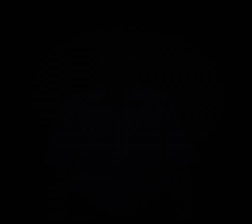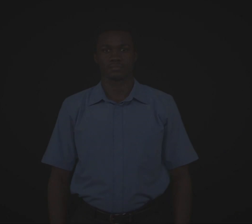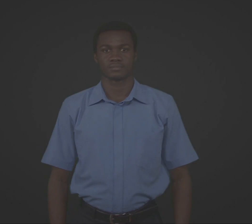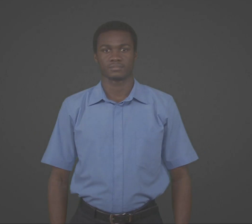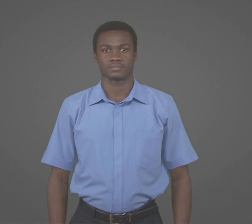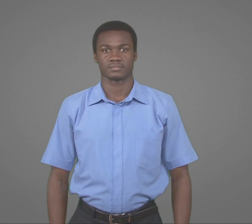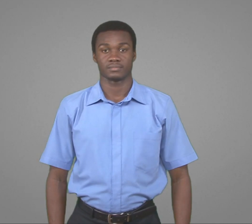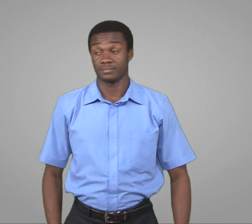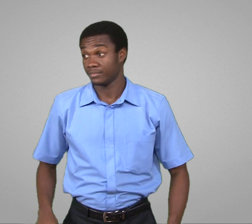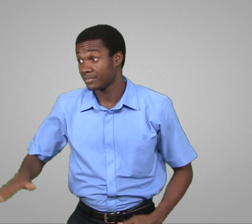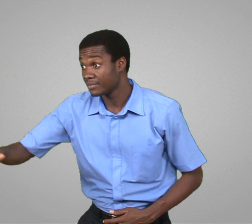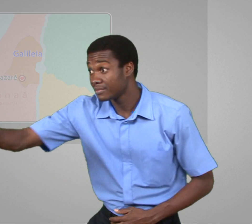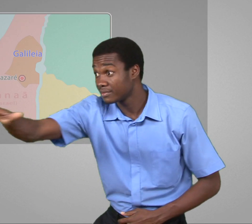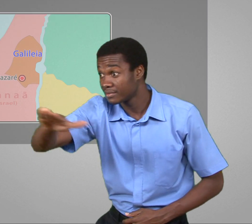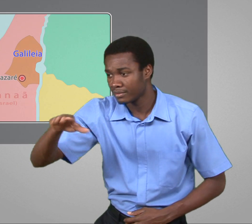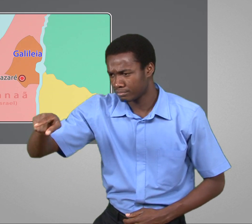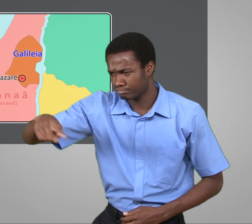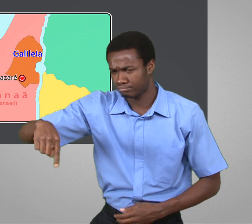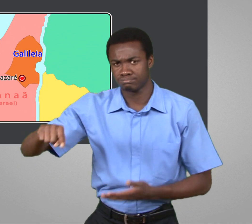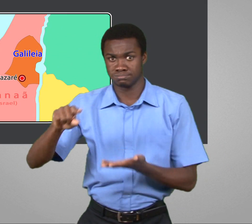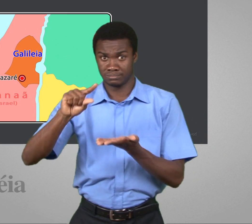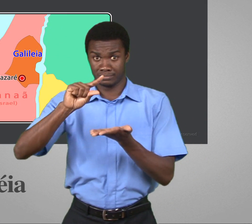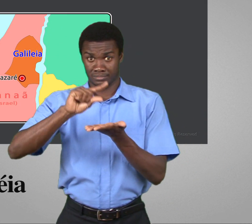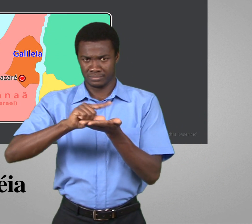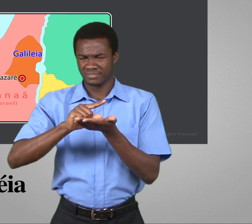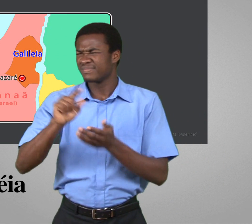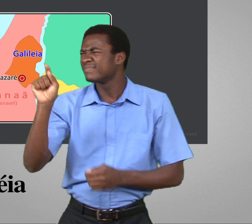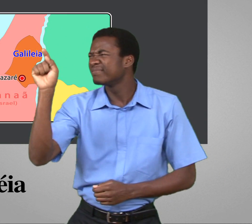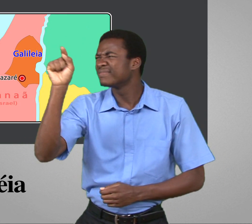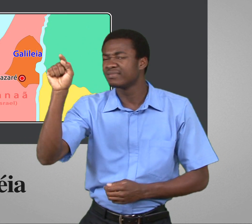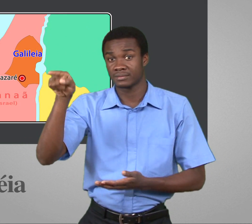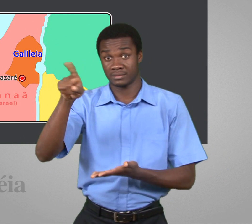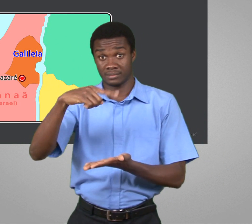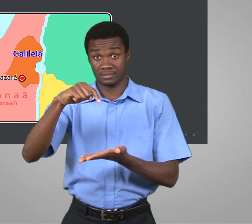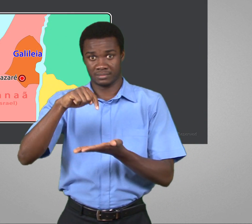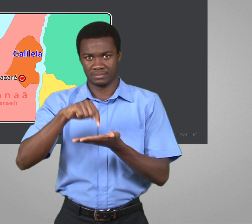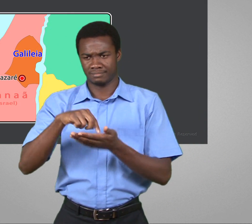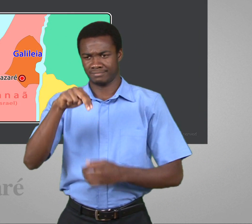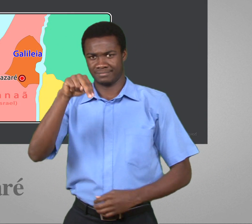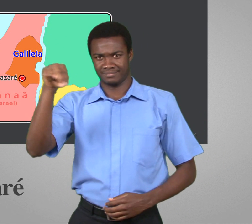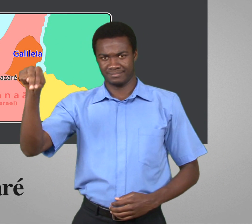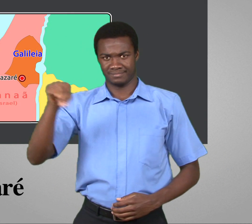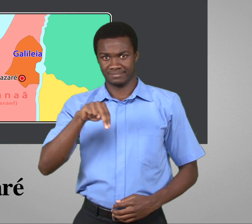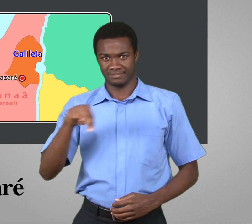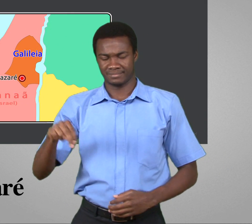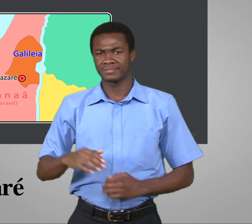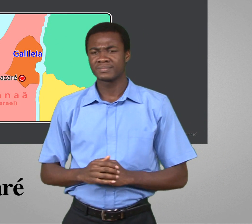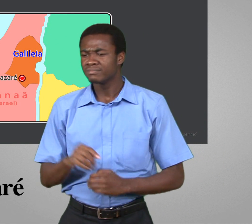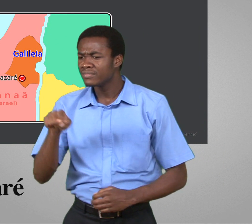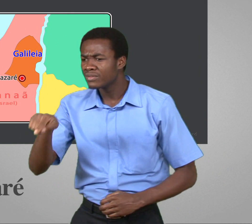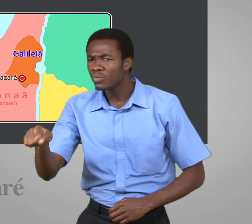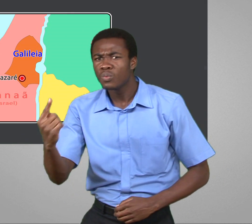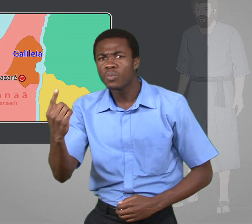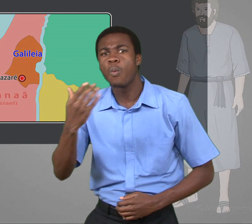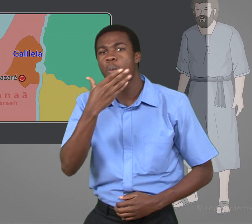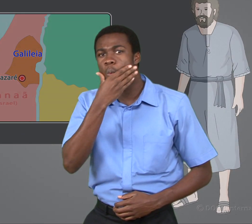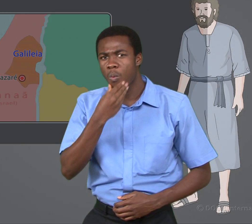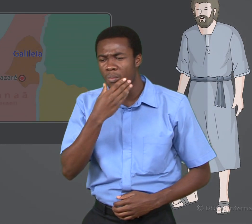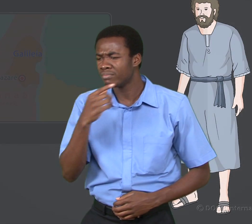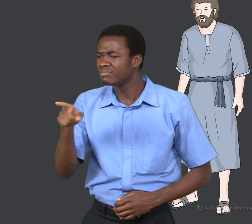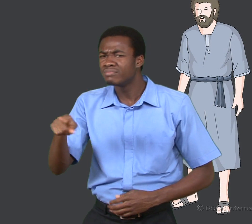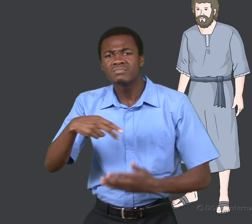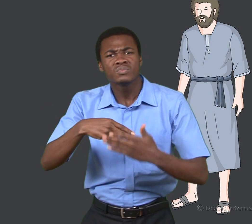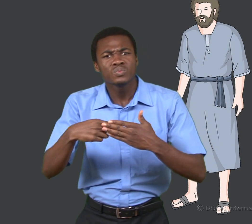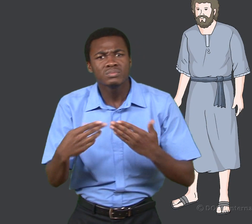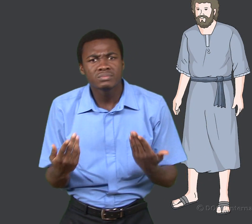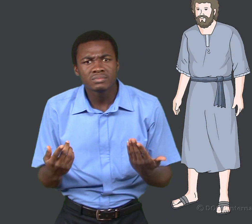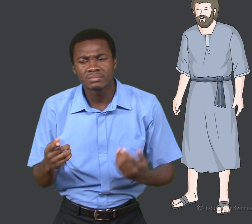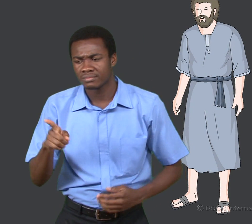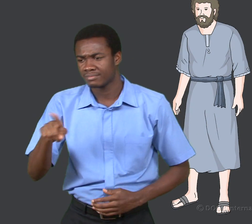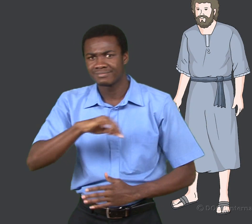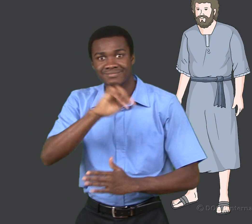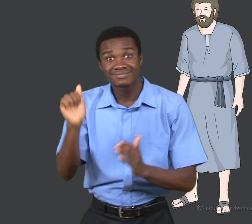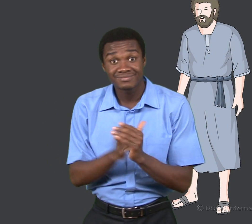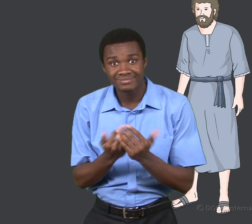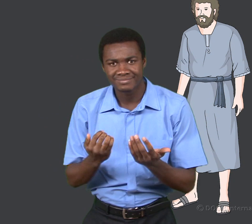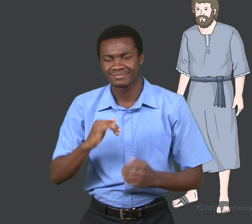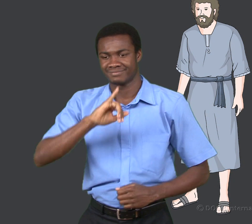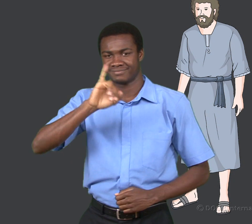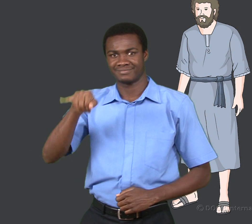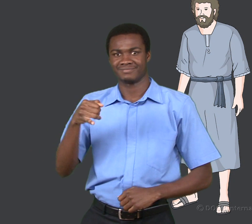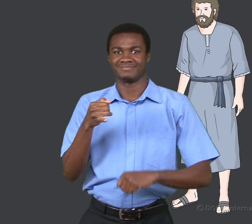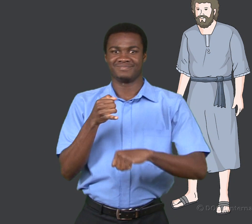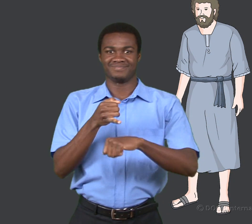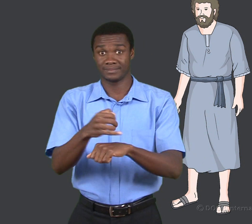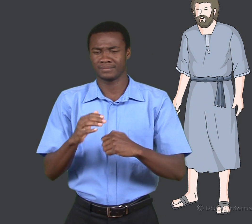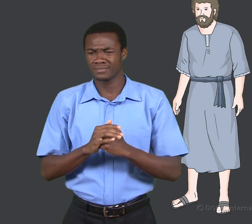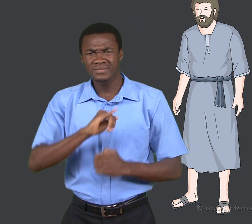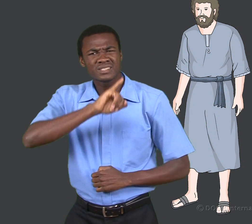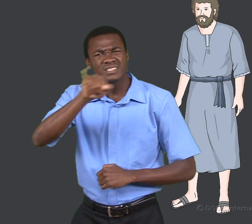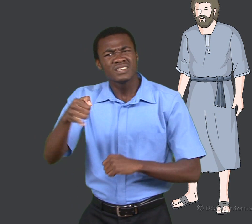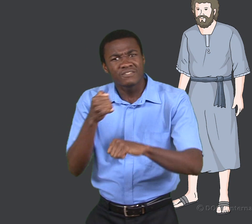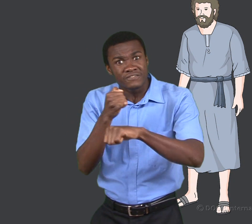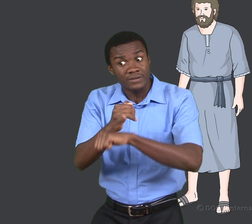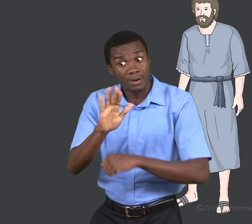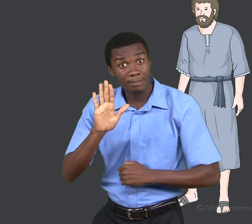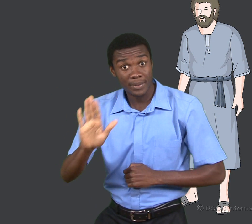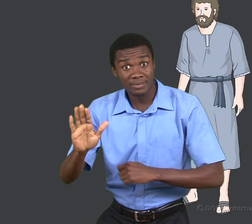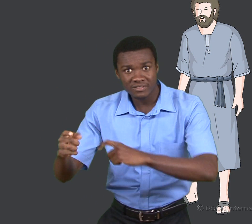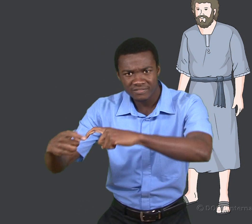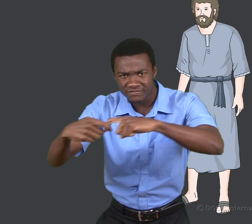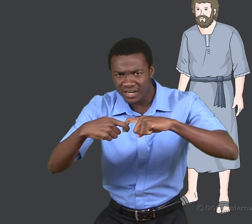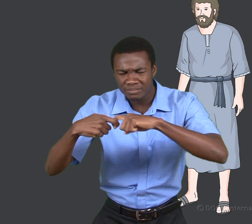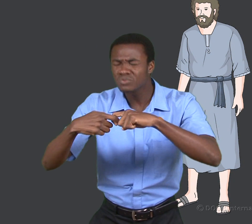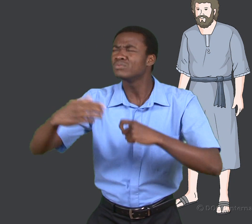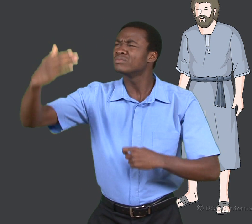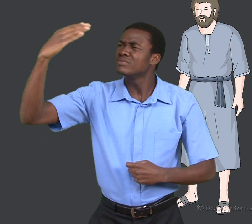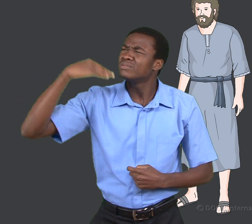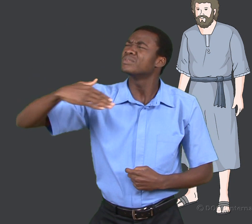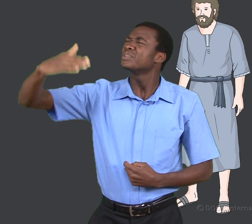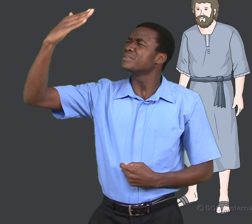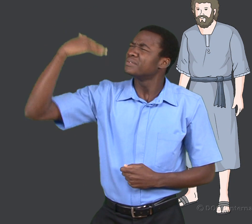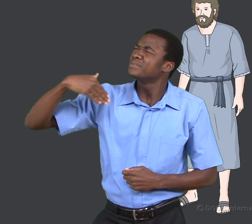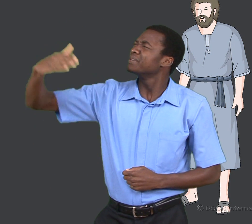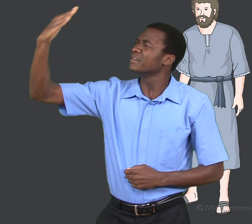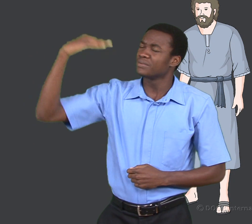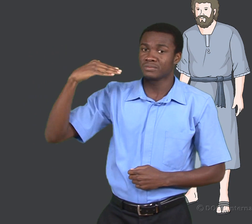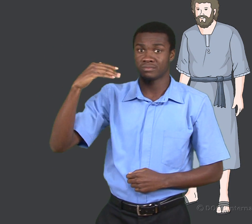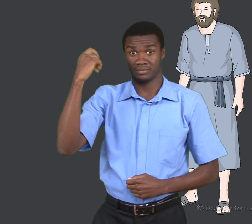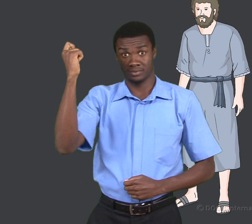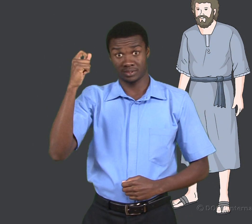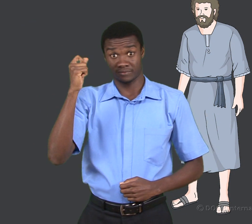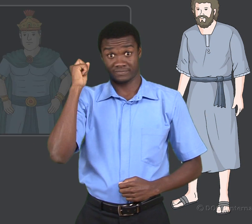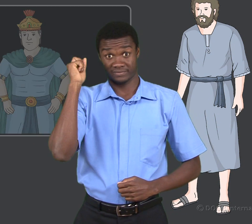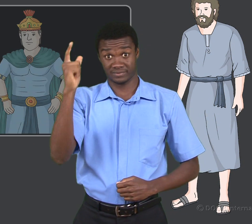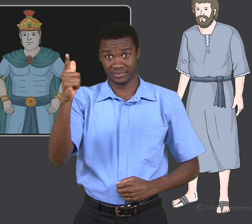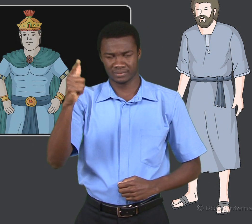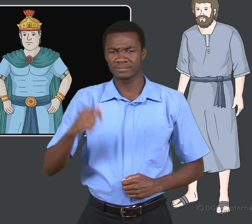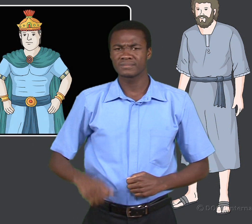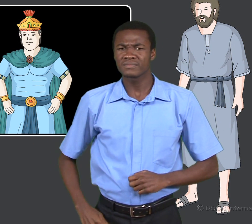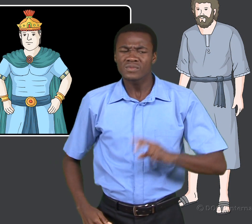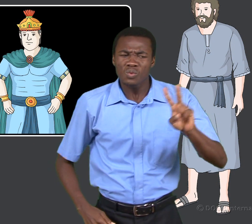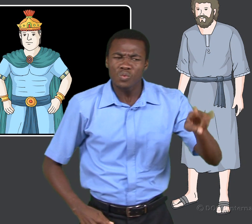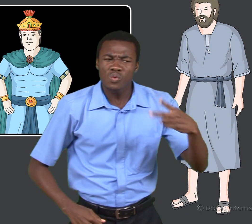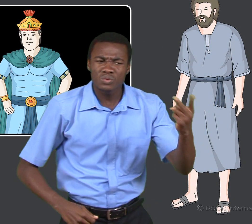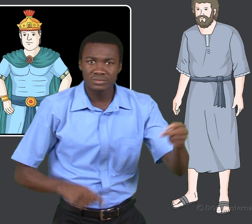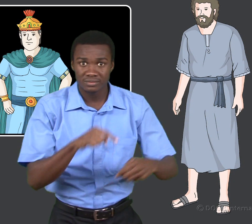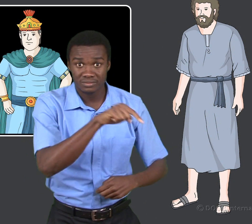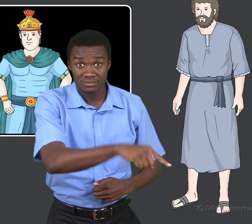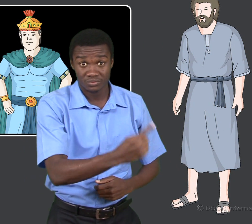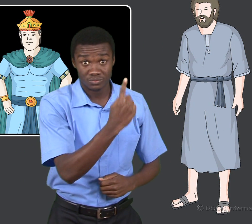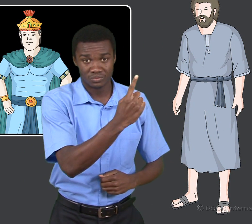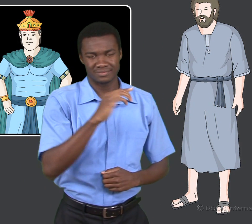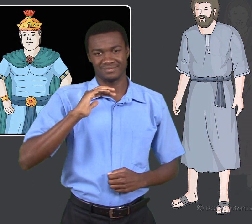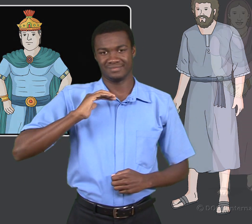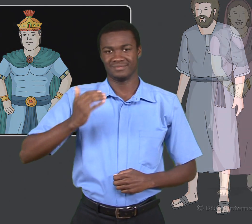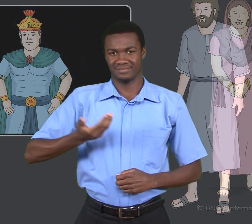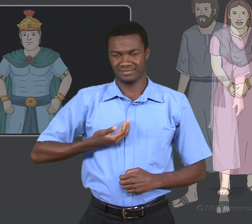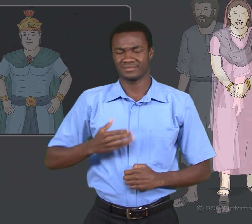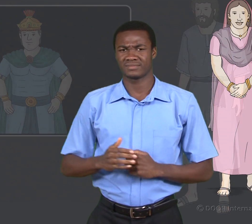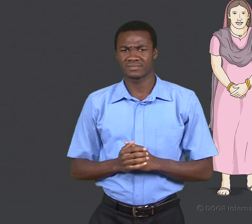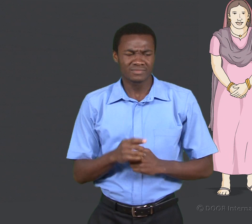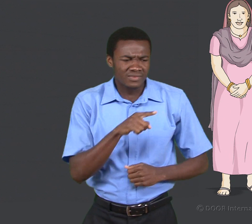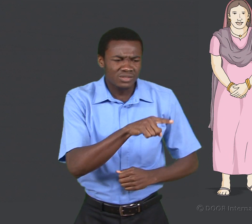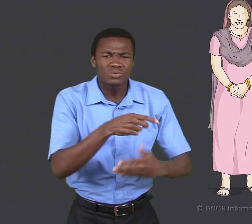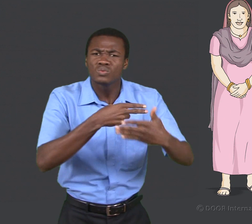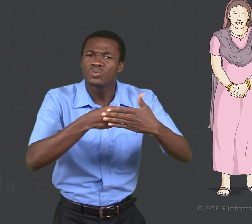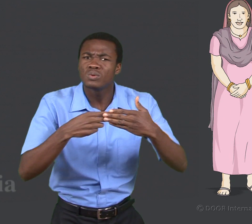This is how the birth of Jesus Christ came about: His mother Mary was pledged in marriage to Joseph, but before they came together, she was found to be with child through the Holy Spirit. Because Joseph her husband was a righteous man and was unwilling to disgrace her publicly, he resolved to divorce her quietly. But after he had pondered these things, an angel of the Lord appeared to him in a dream and said, “Joseph, son of David, do not be afraid to embrace Mary as your wife, for the One conceived in her is from the Holy Spirit. She will give birth to a Son, and you are to give Him the name Jesus, because He will save His people from their sins.” All this took place to fulfill what the Lord had said through the prophet: “Behold, the virgin will be with child and will give birth to a son, and they will call Him Immanuel” (which means, “God with us”). When Joseph woke up, he did as the angel of the Lord had commanded him, and embraced Mary as his wife. But he had no union with her until she gave birth to a Son. And he gave Him the name Jesus. In the sixth month, God sent the angel Gabriel to a town in Galilee called Nazareth, to a virgin pledged in marriage to a man named Joseph, who was of the house of David.